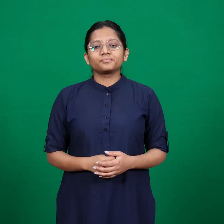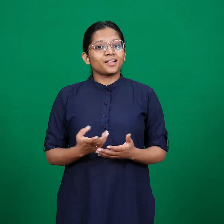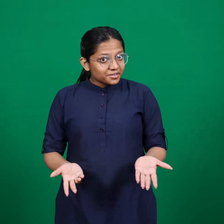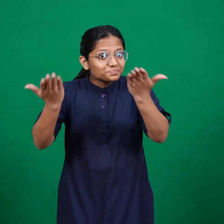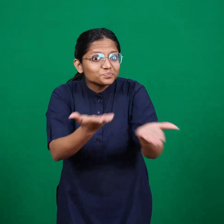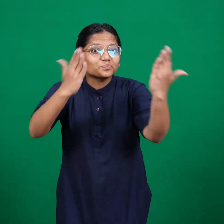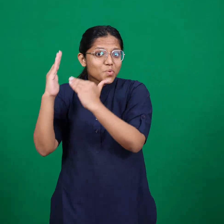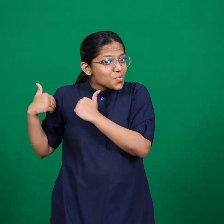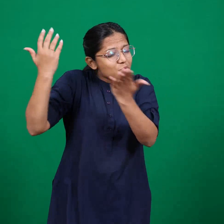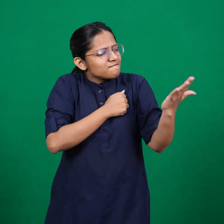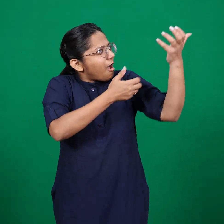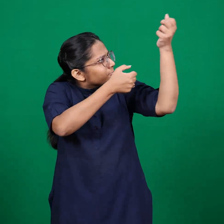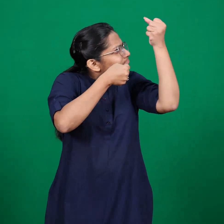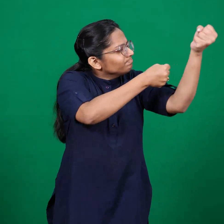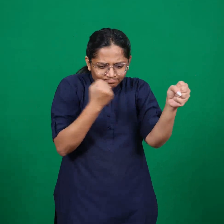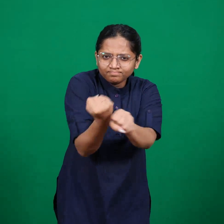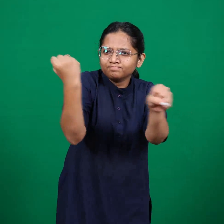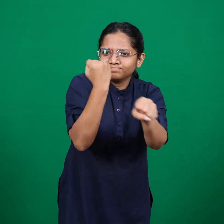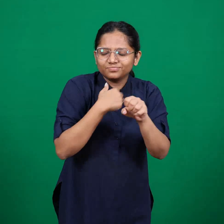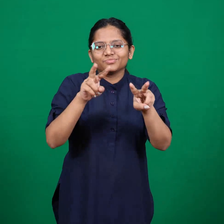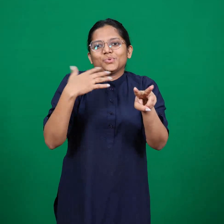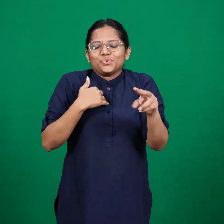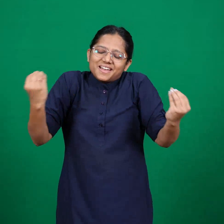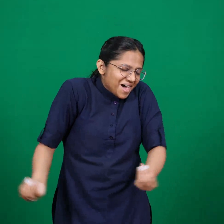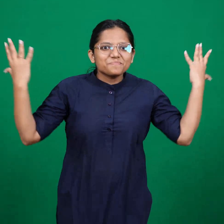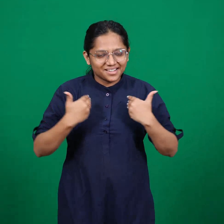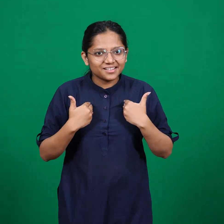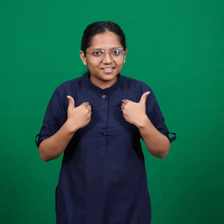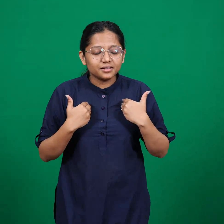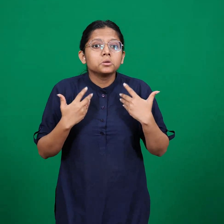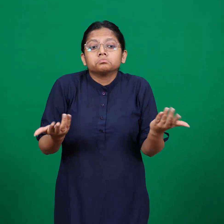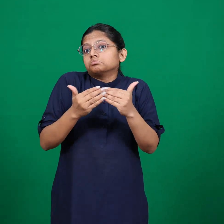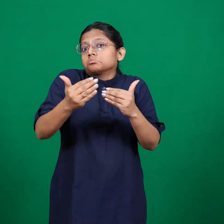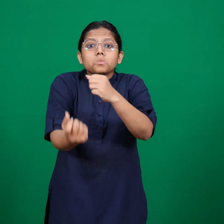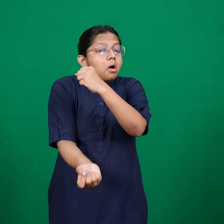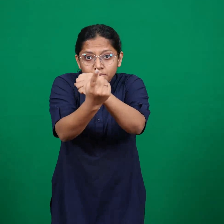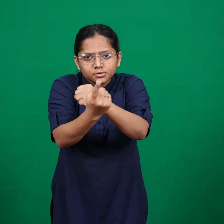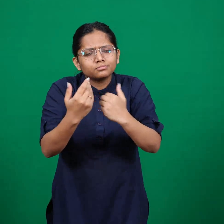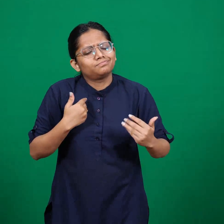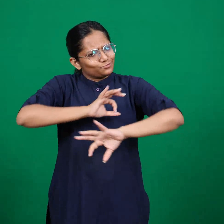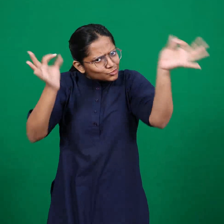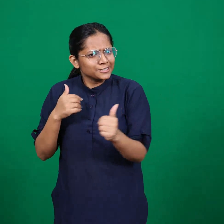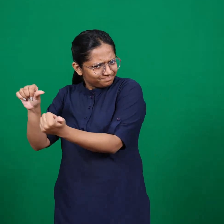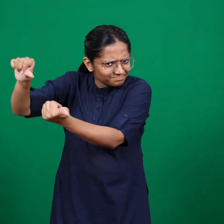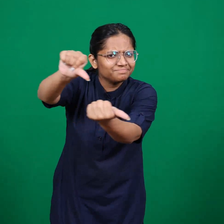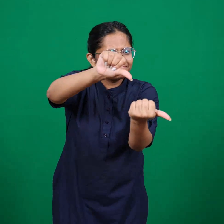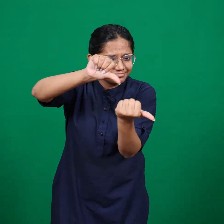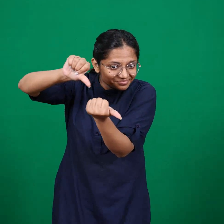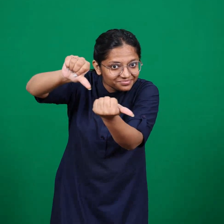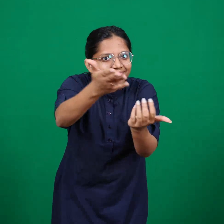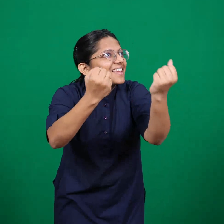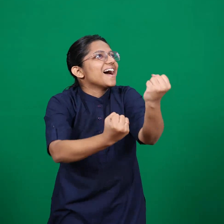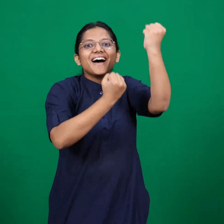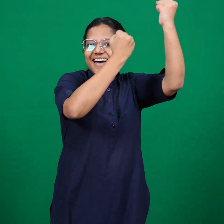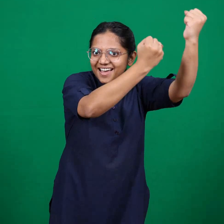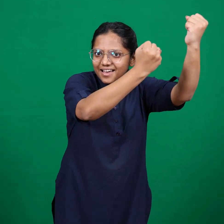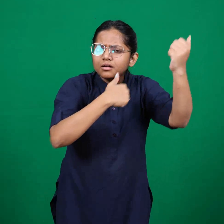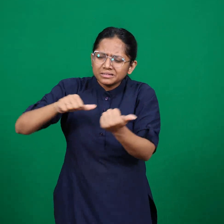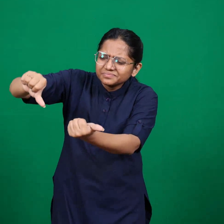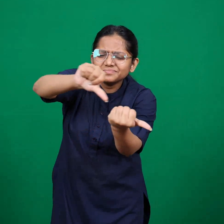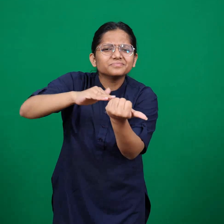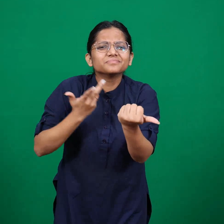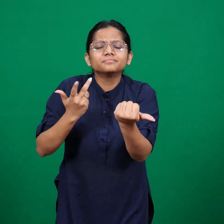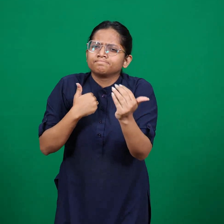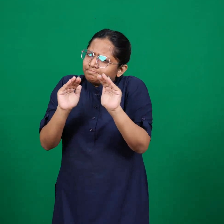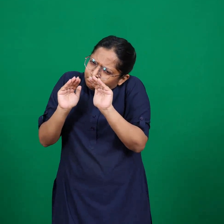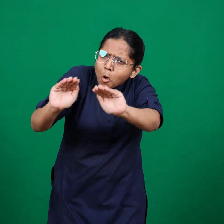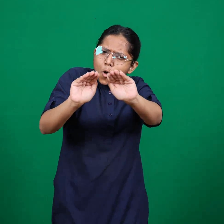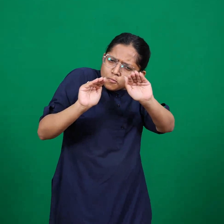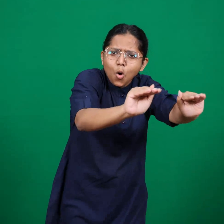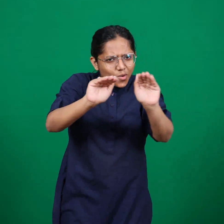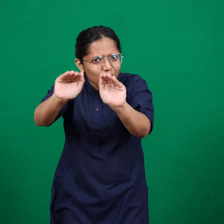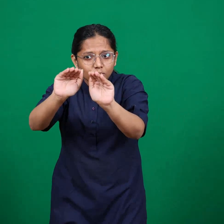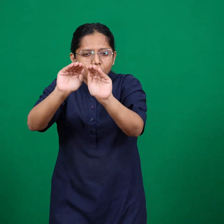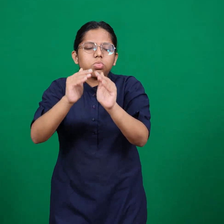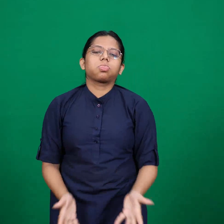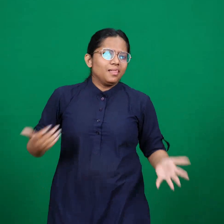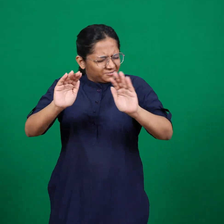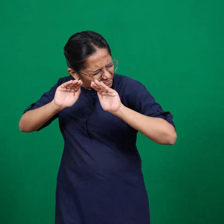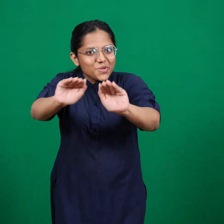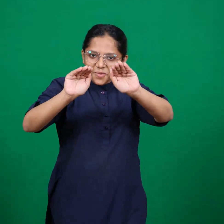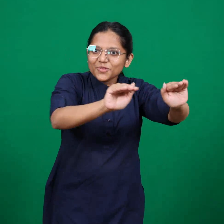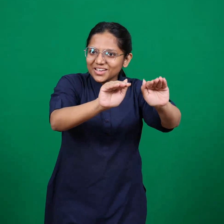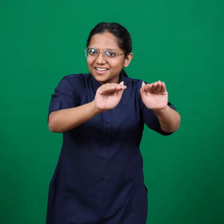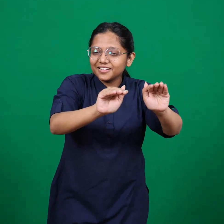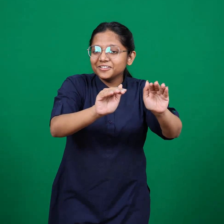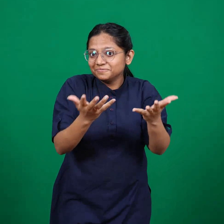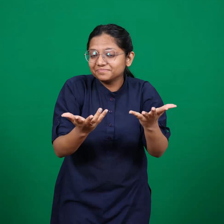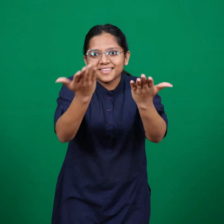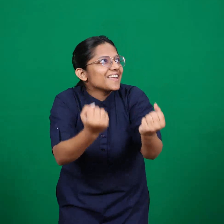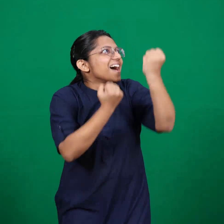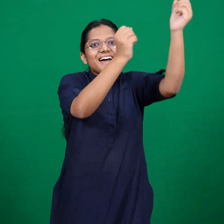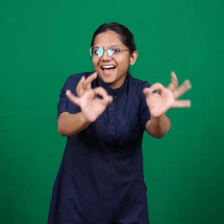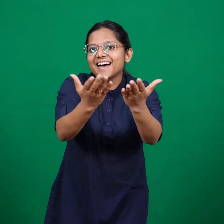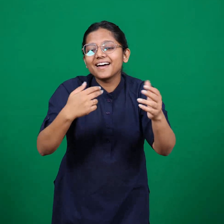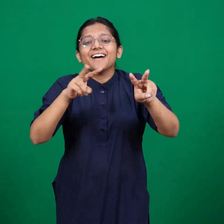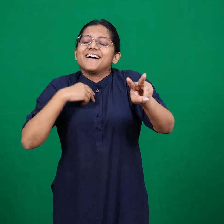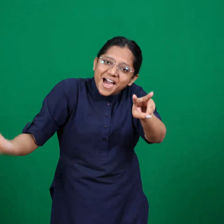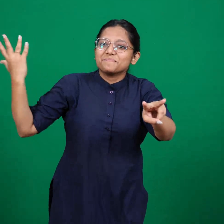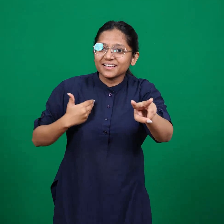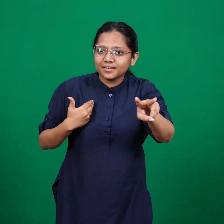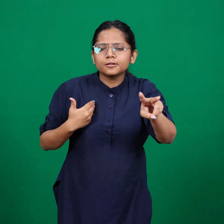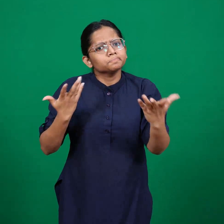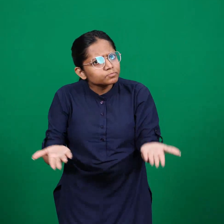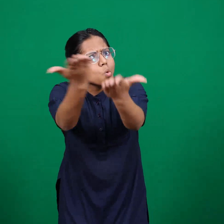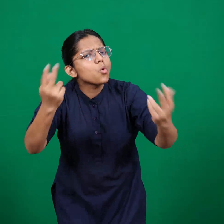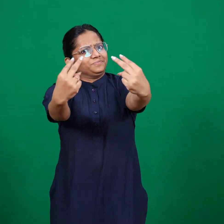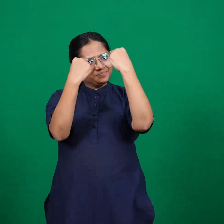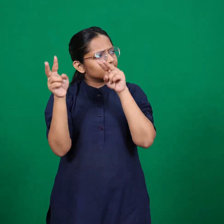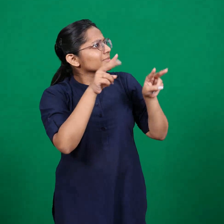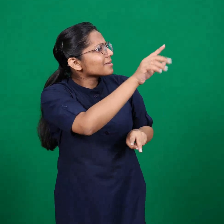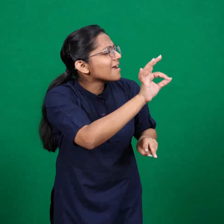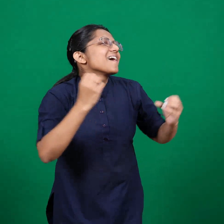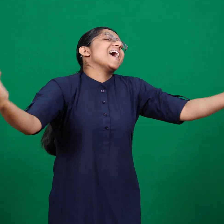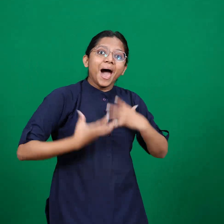But even if I am being poured out like a drink offering on the sacrifice and service of your faith, I am glad and rejoice with all of you.